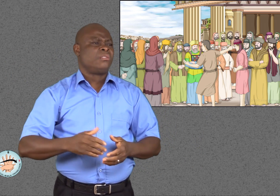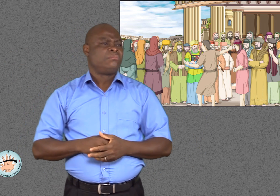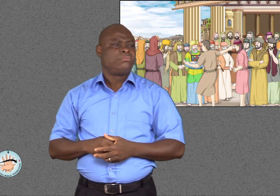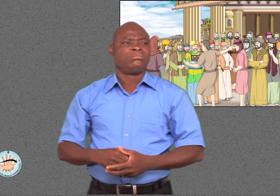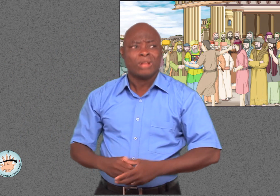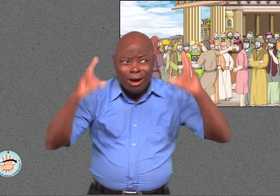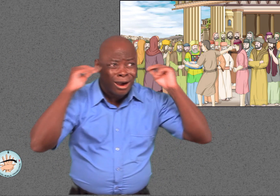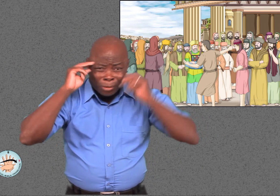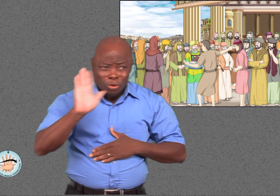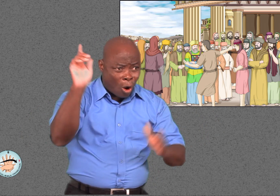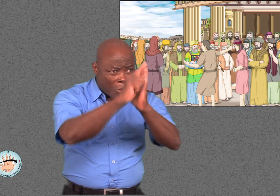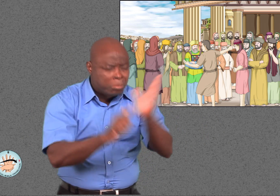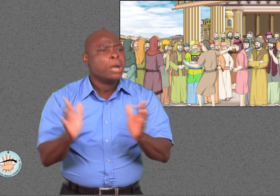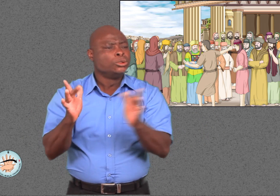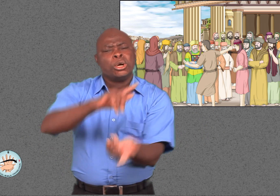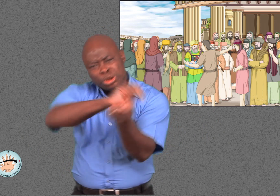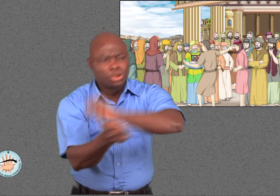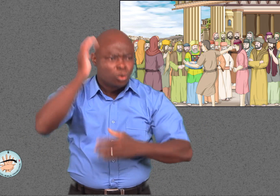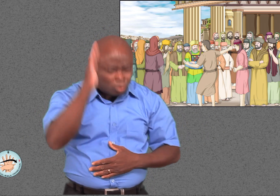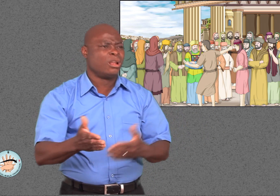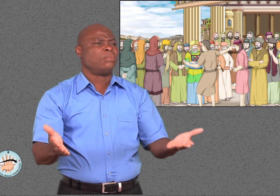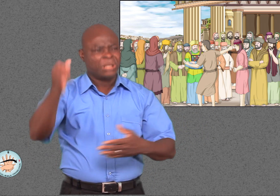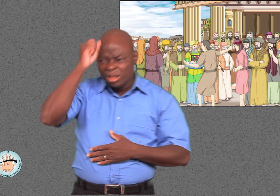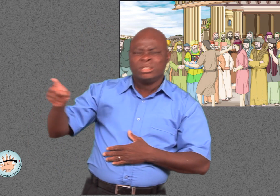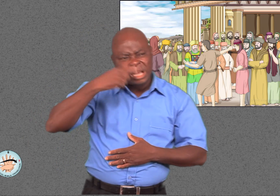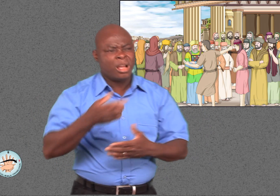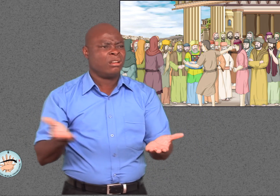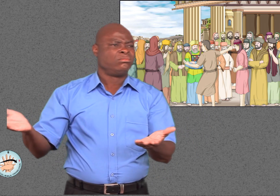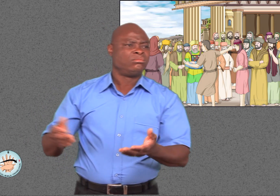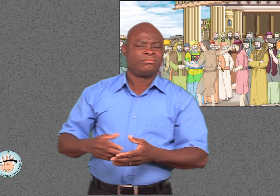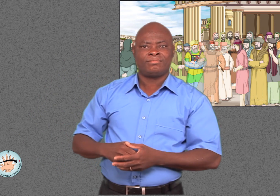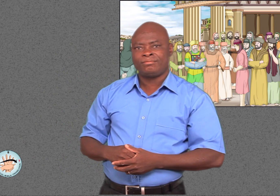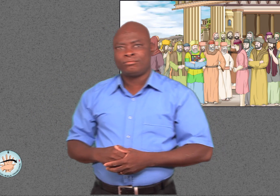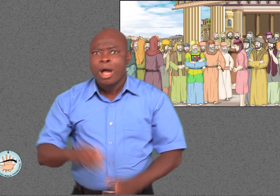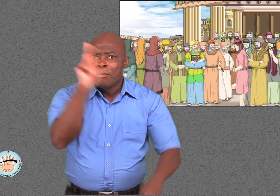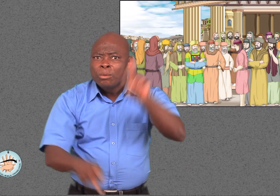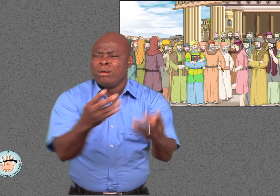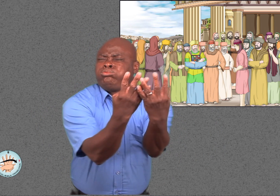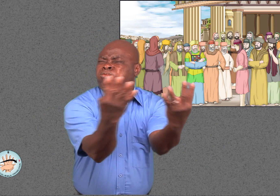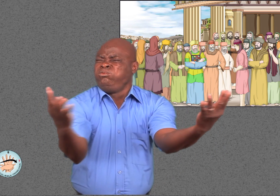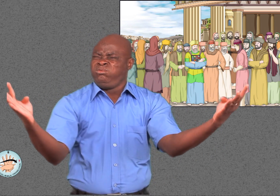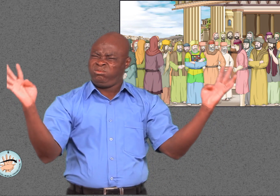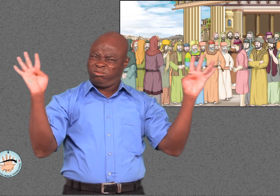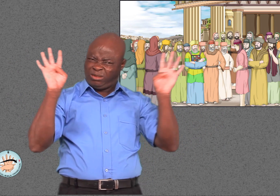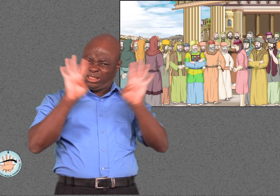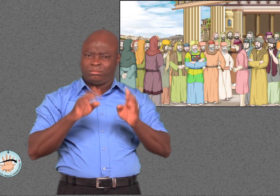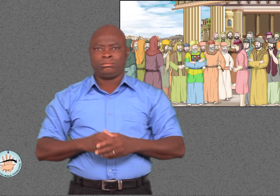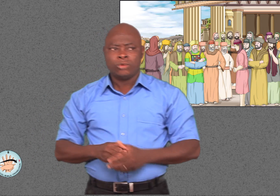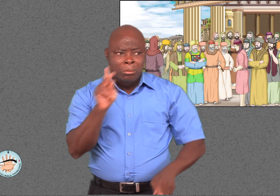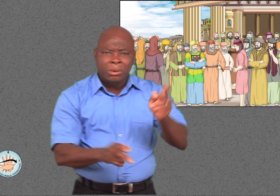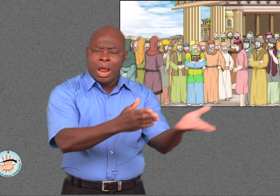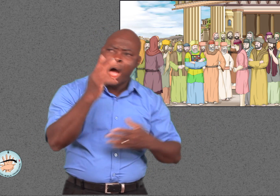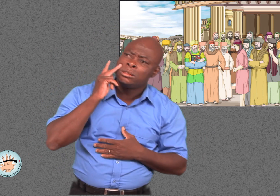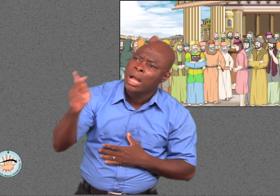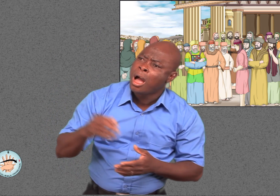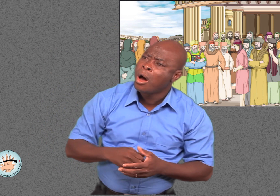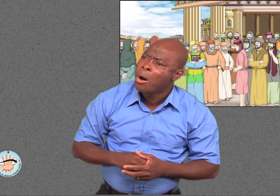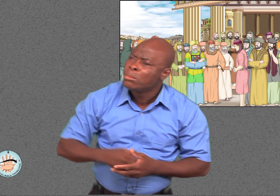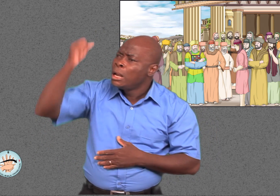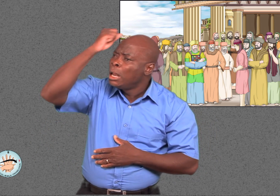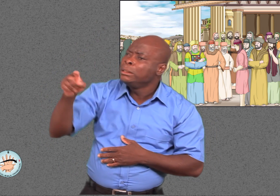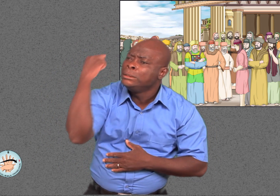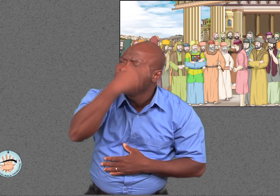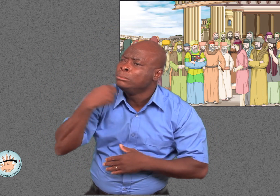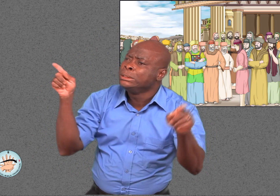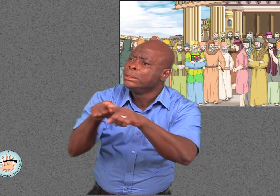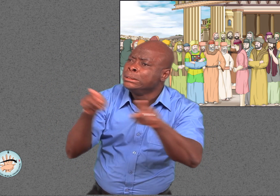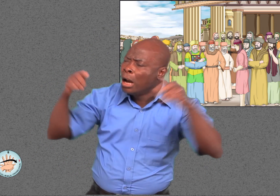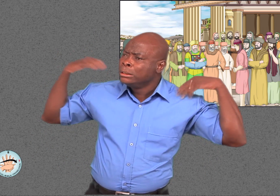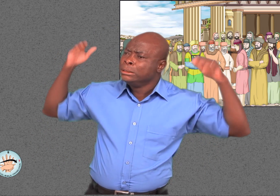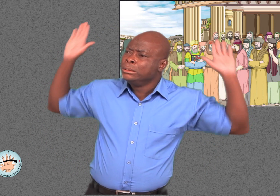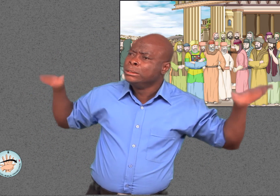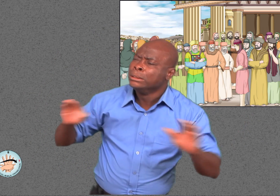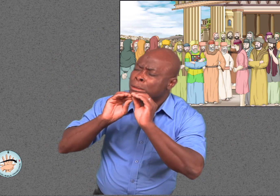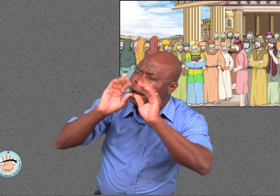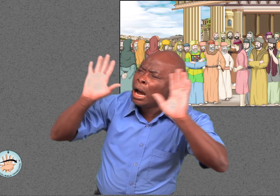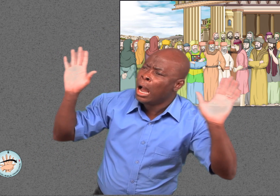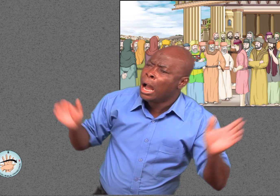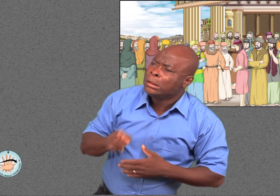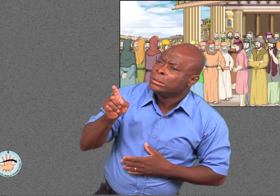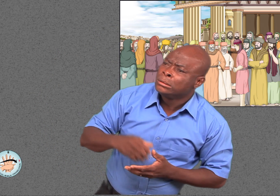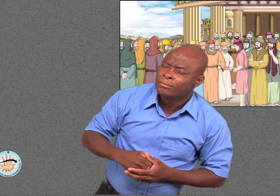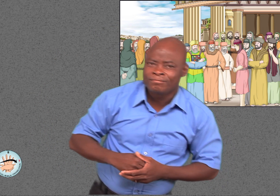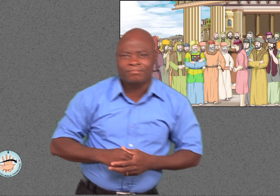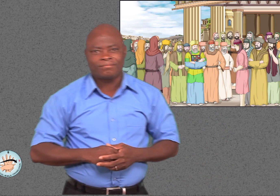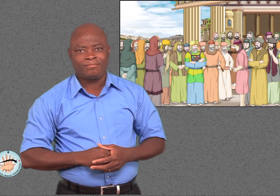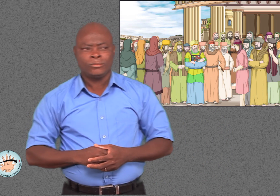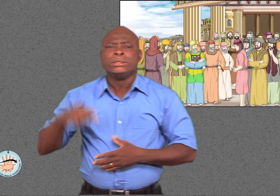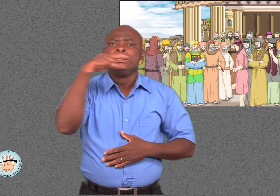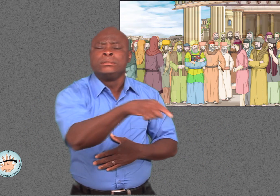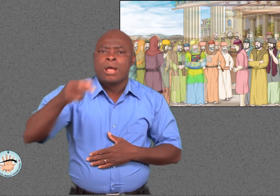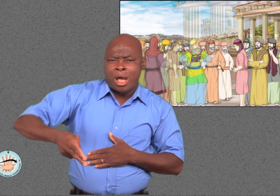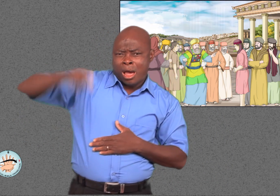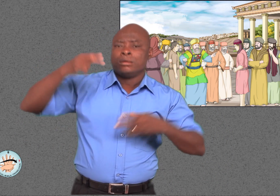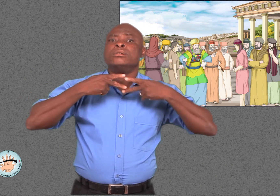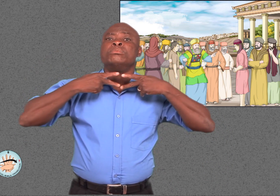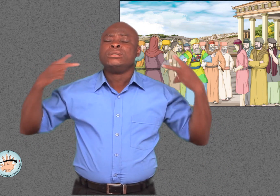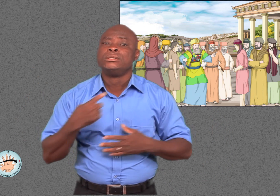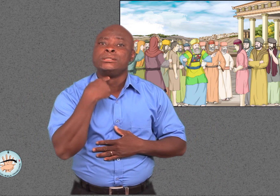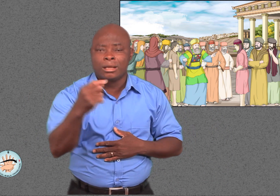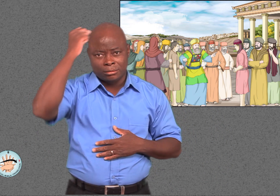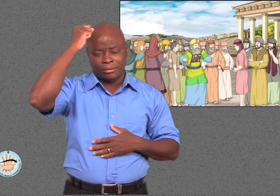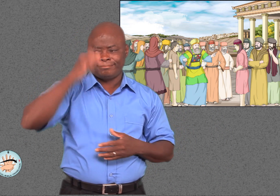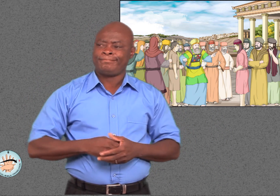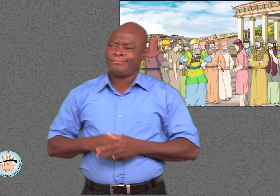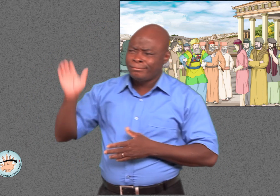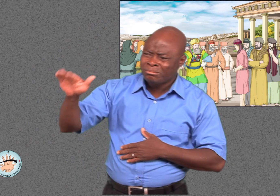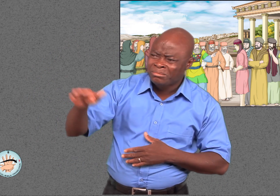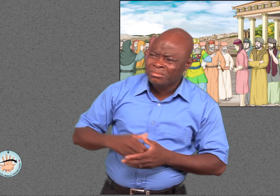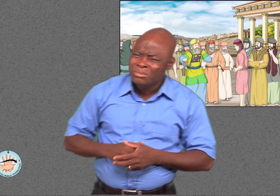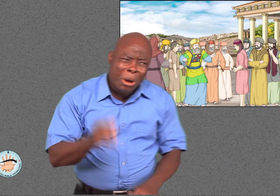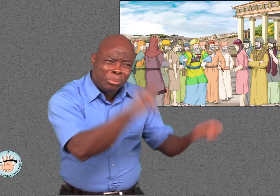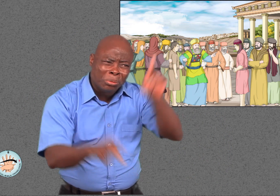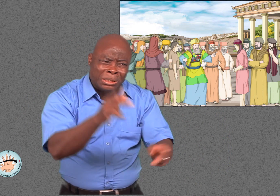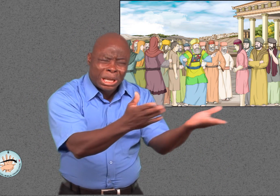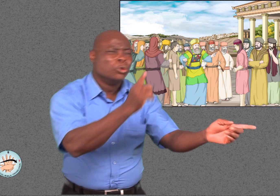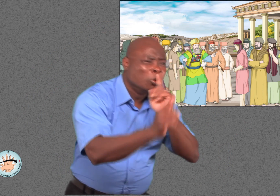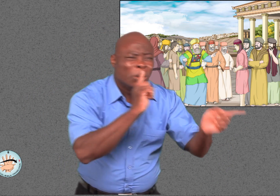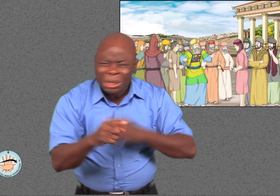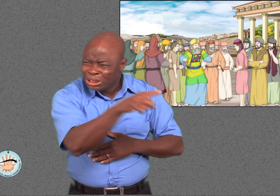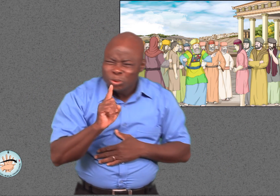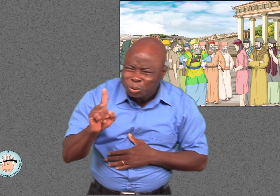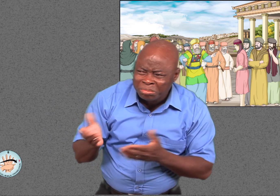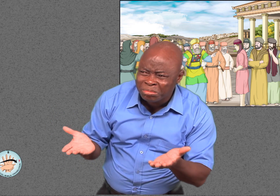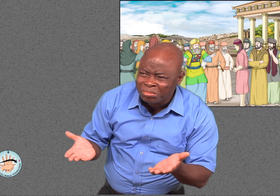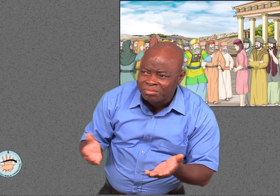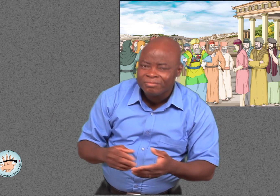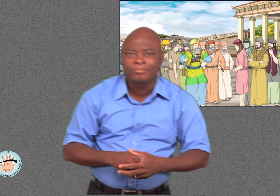All who were sitting in the Sanhedrin looked intently at Stephen, and they saw that his face was like the face of an angel.